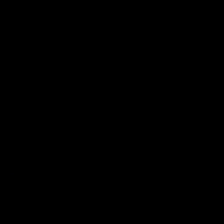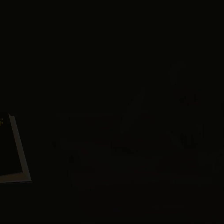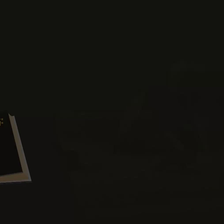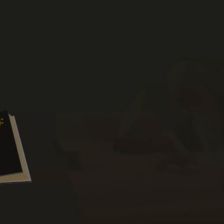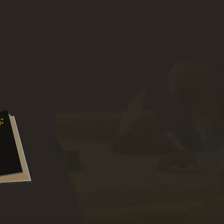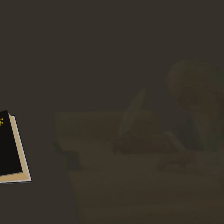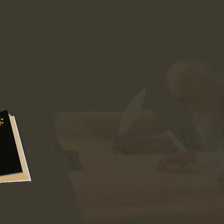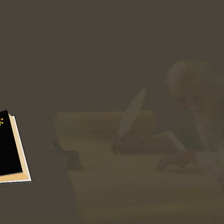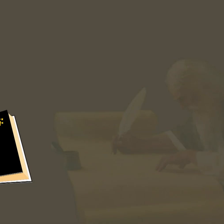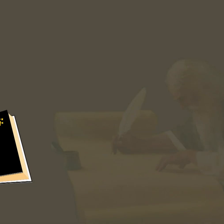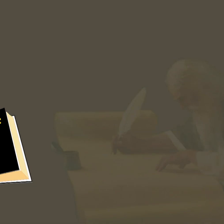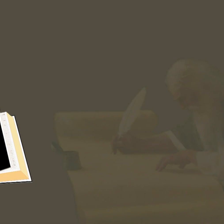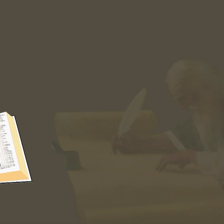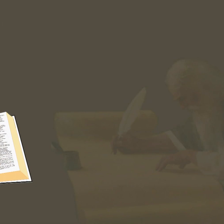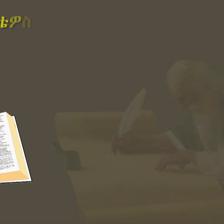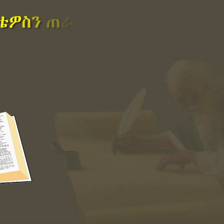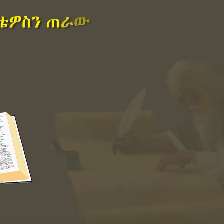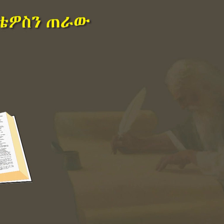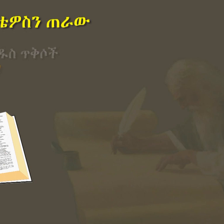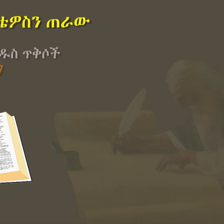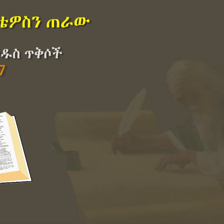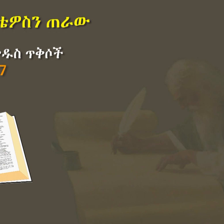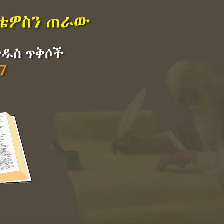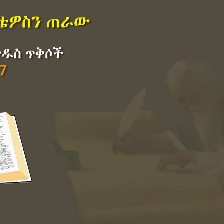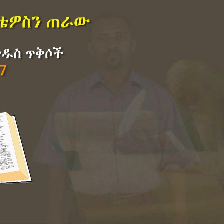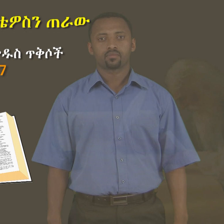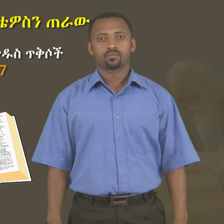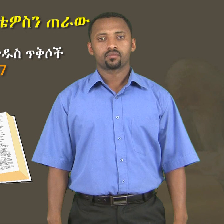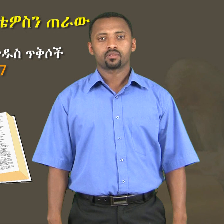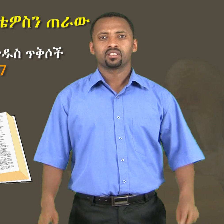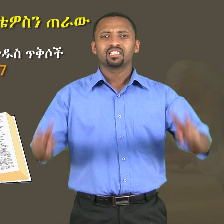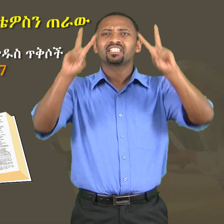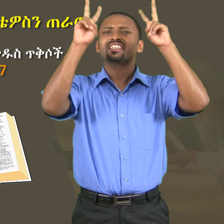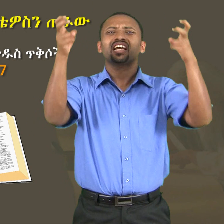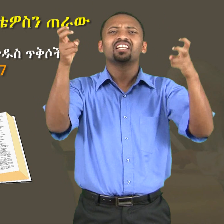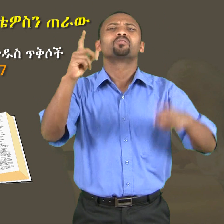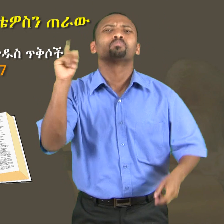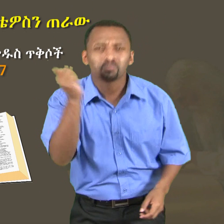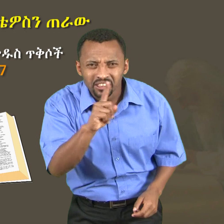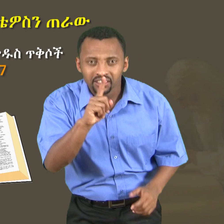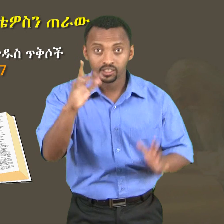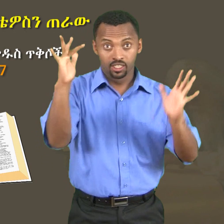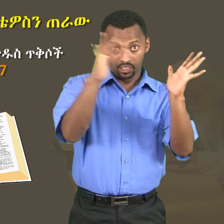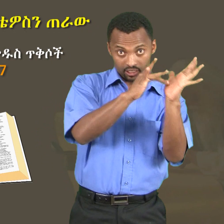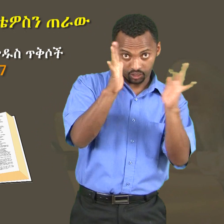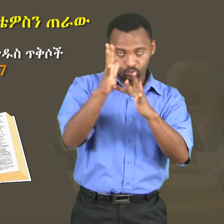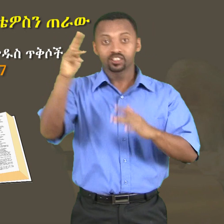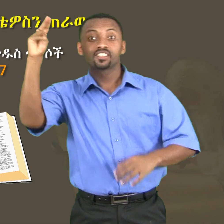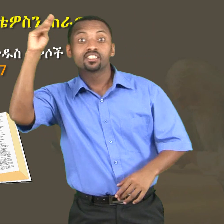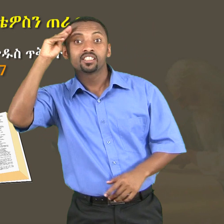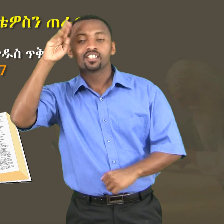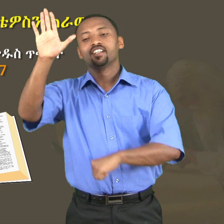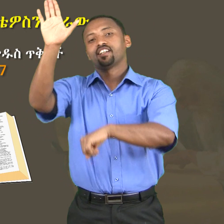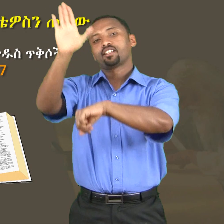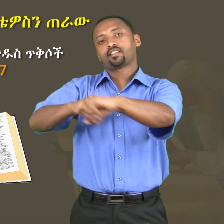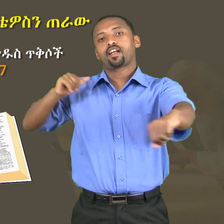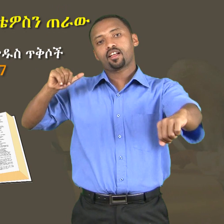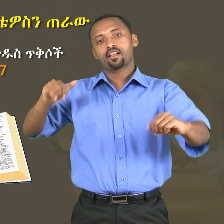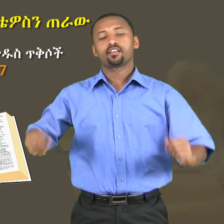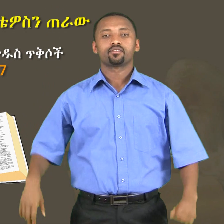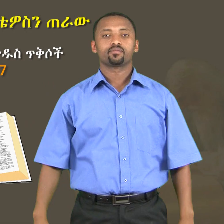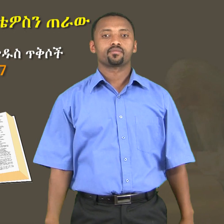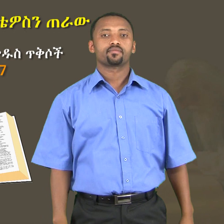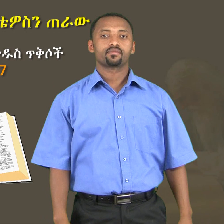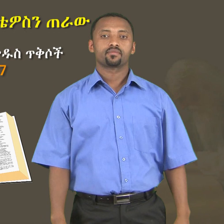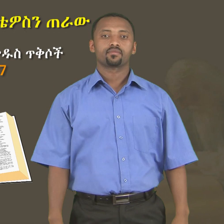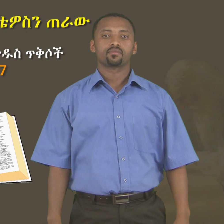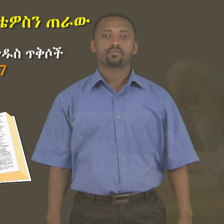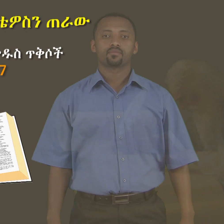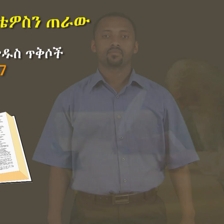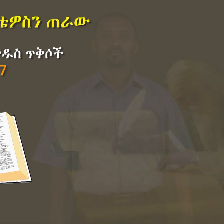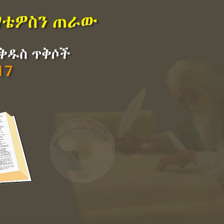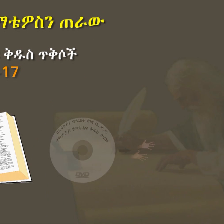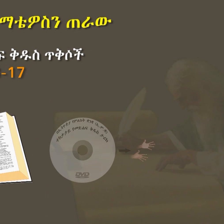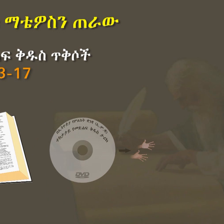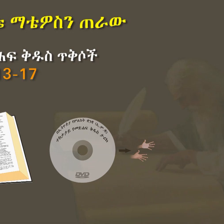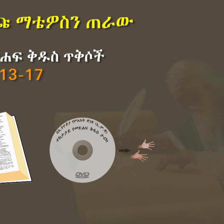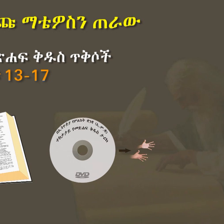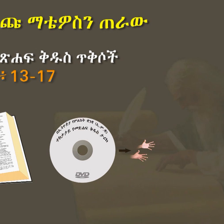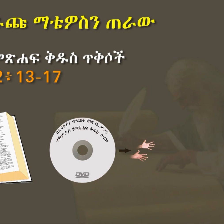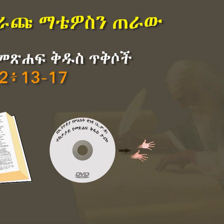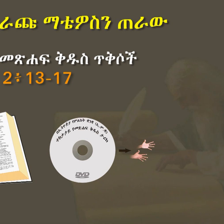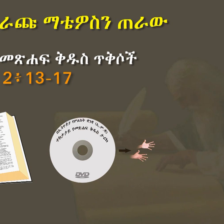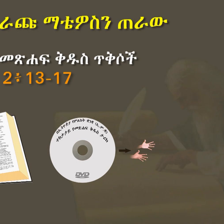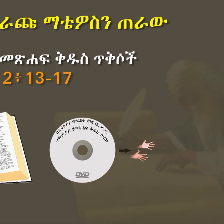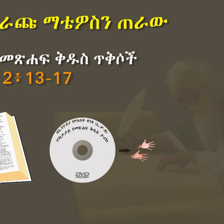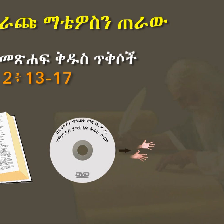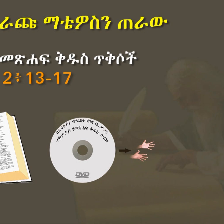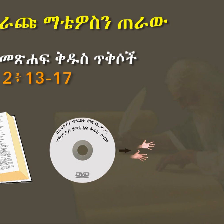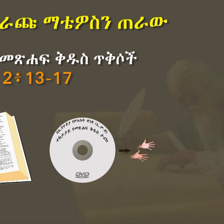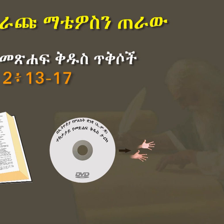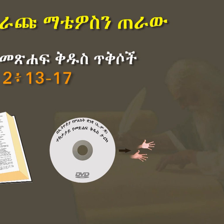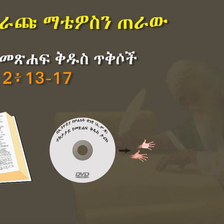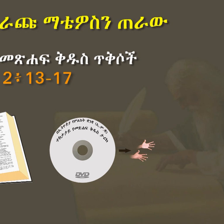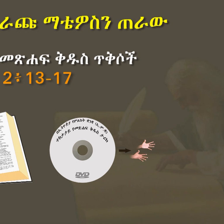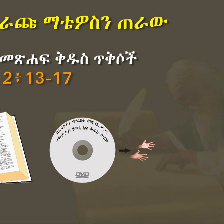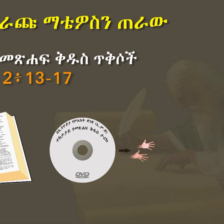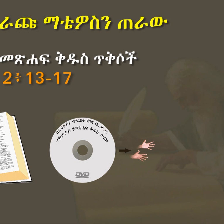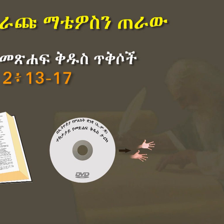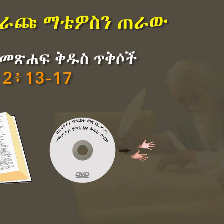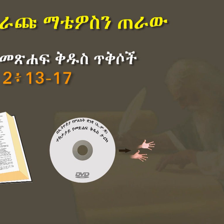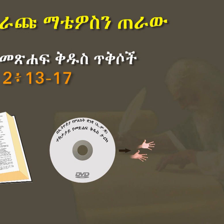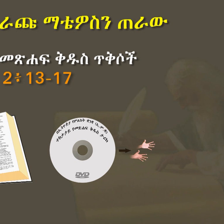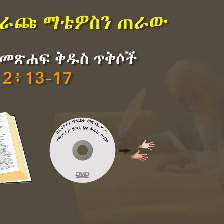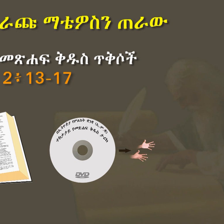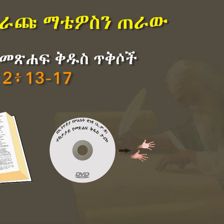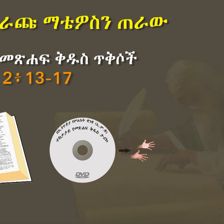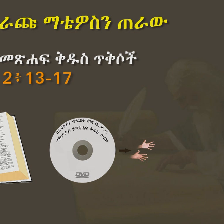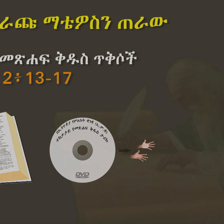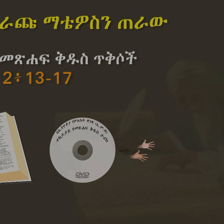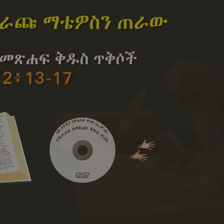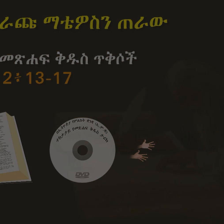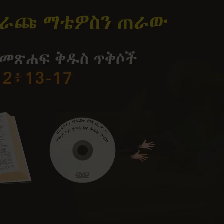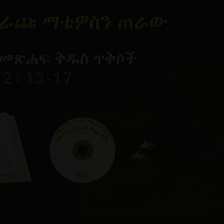Jesus calls Matthew the tax collector